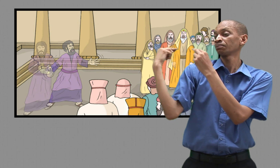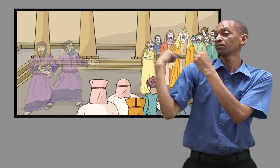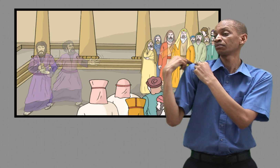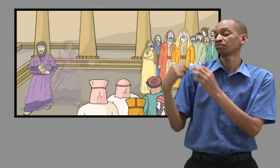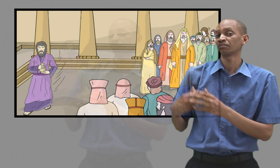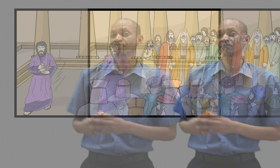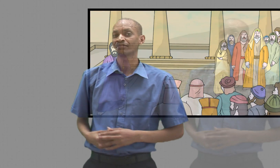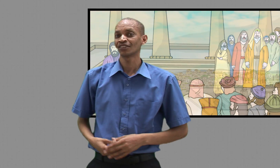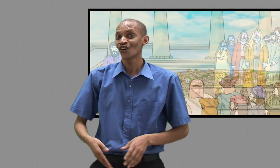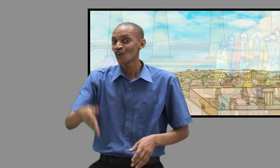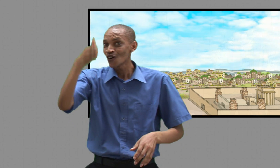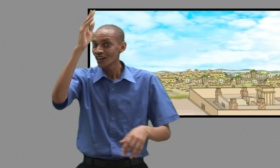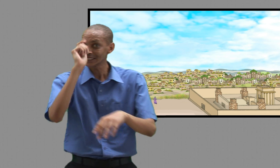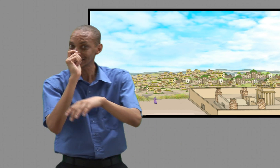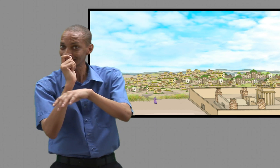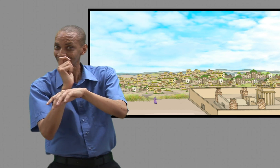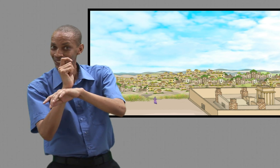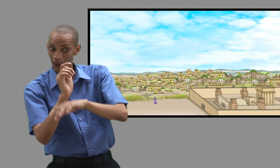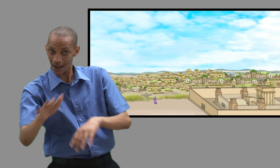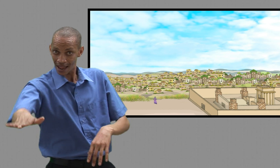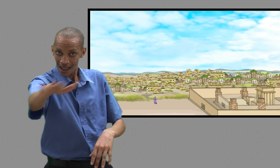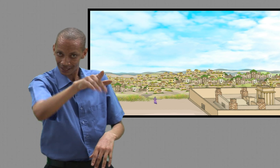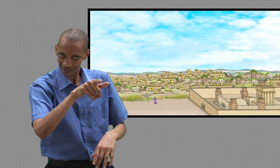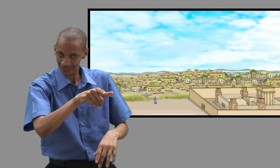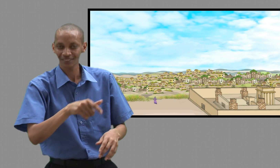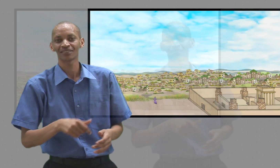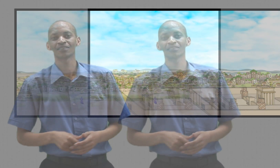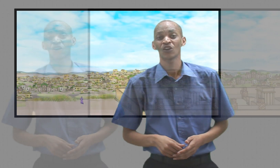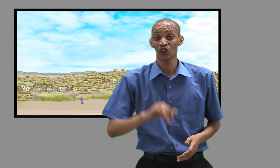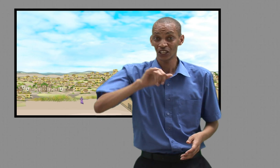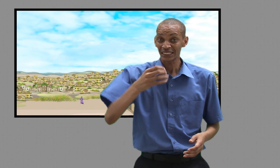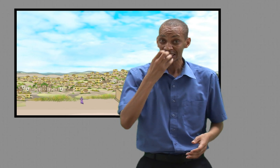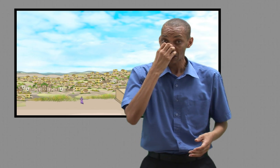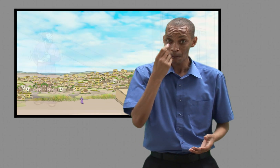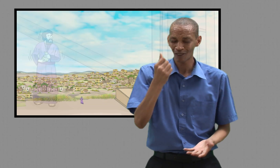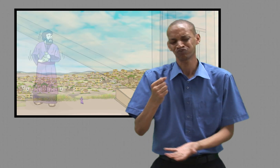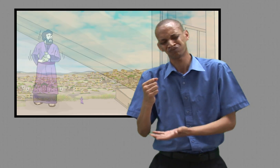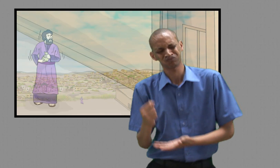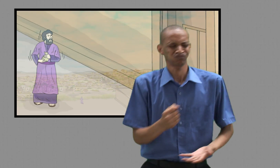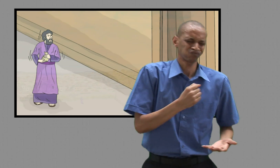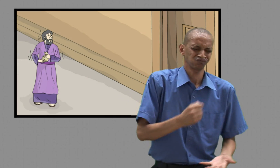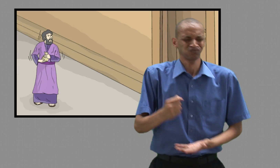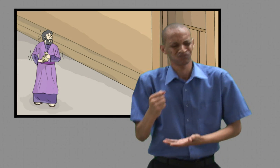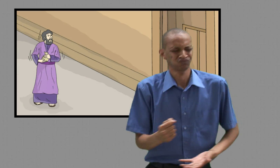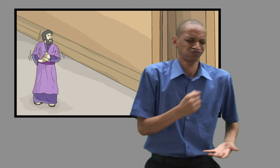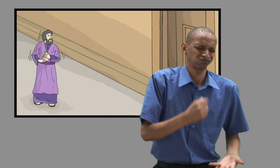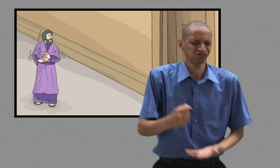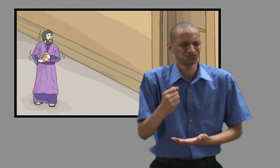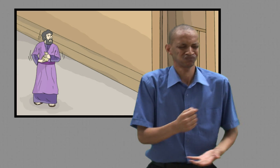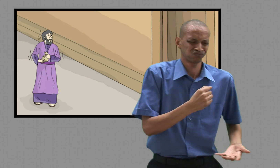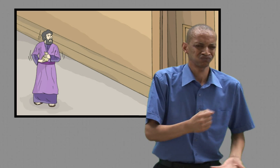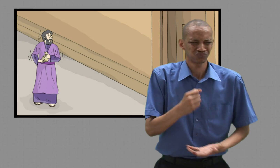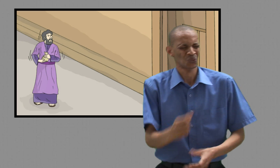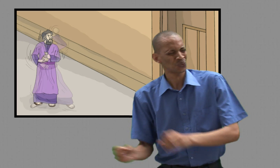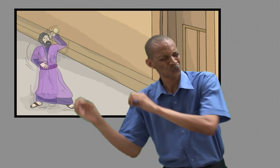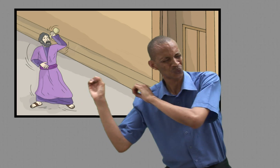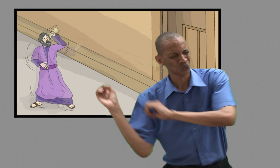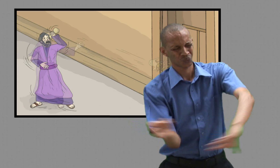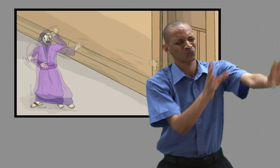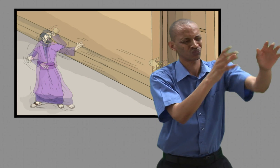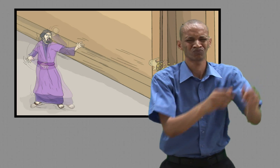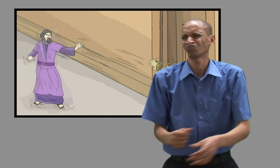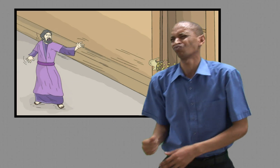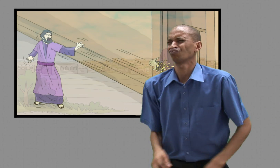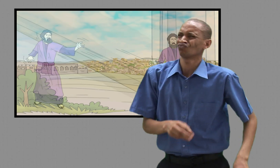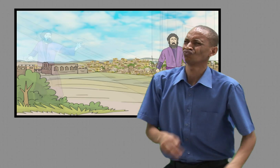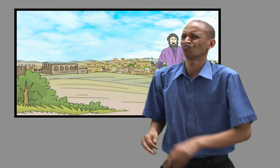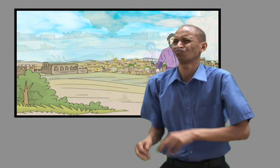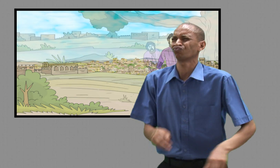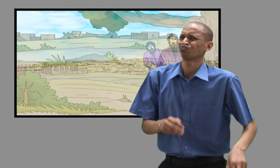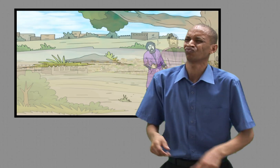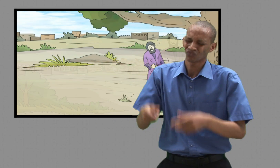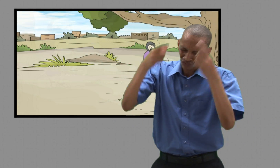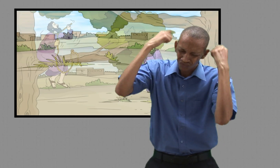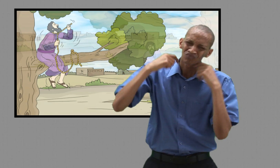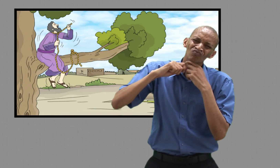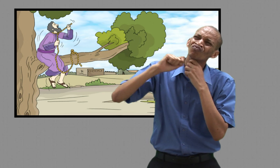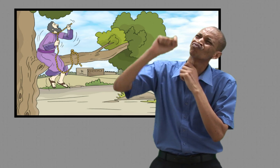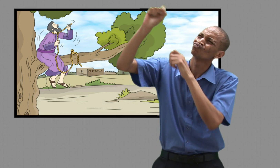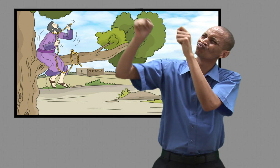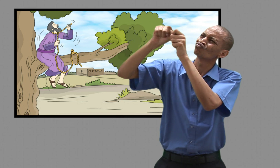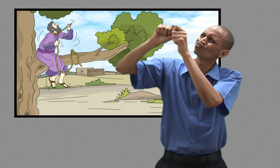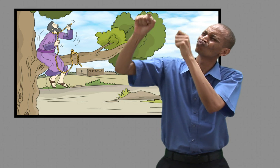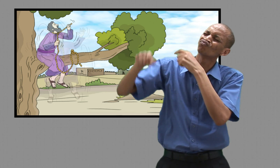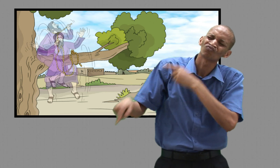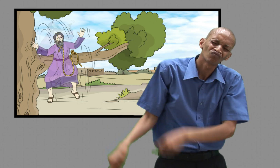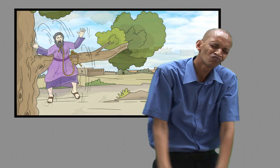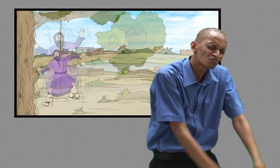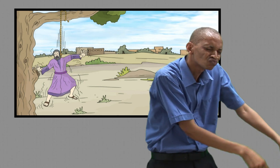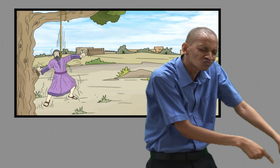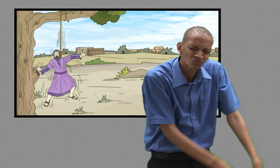So Judas threw the silver into the temple and left.